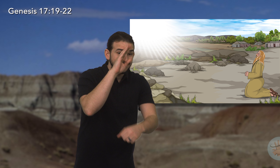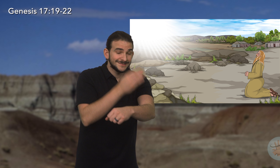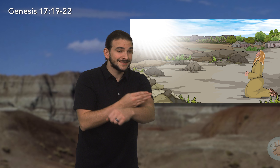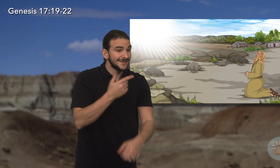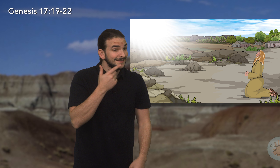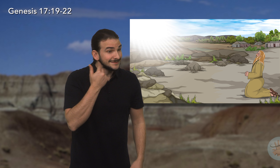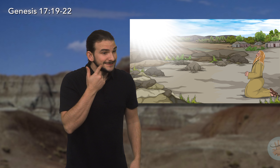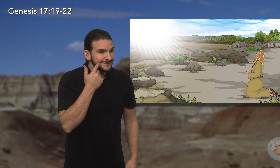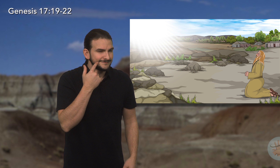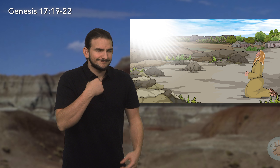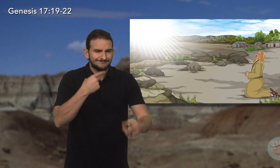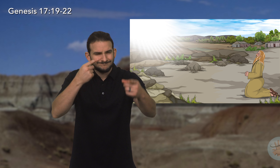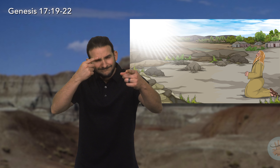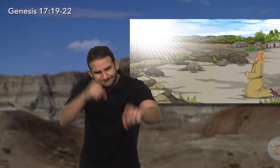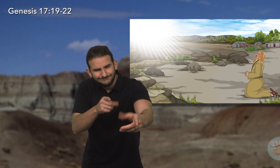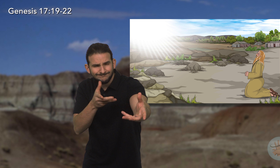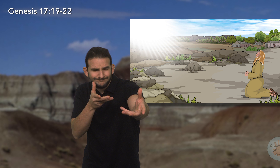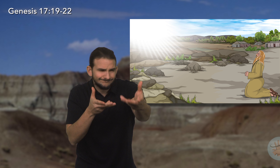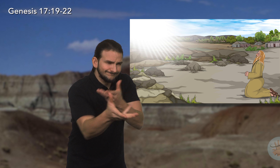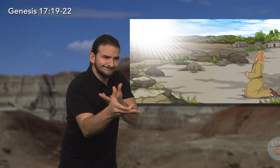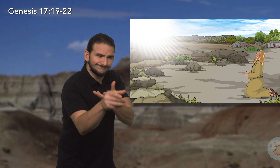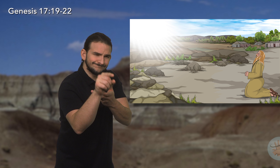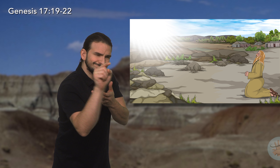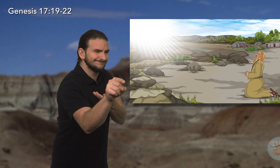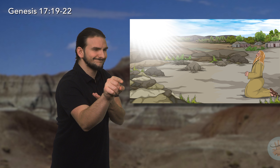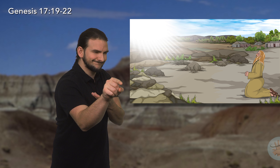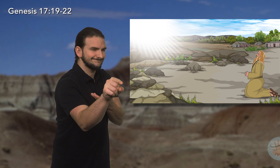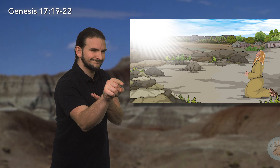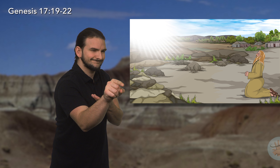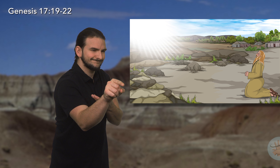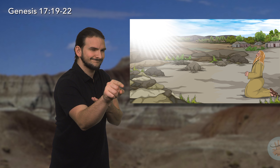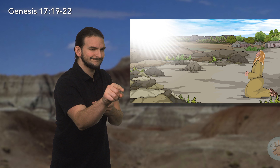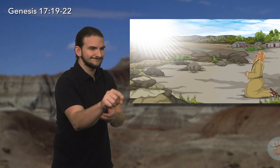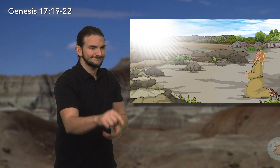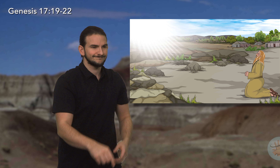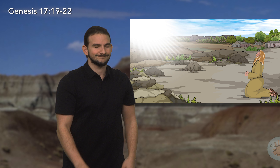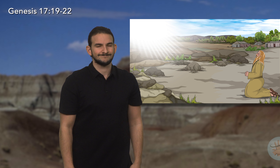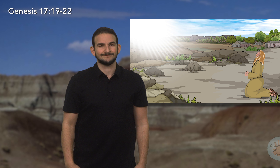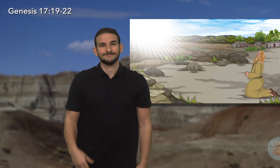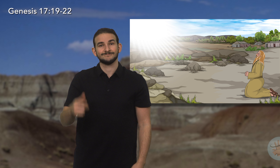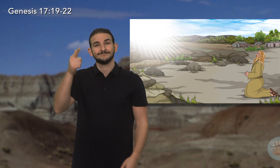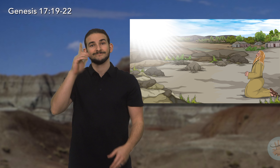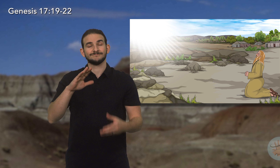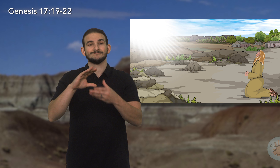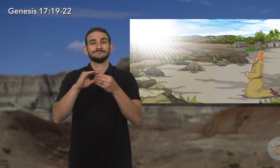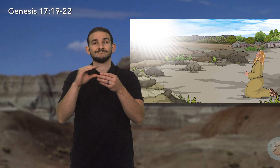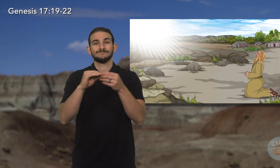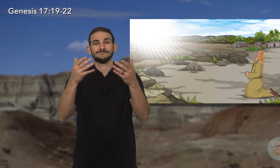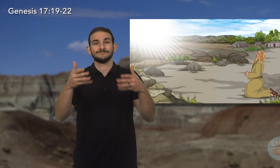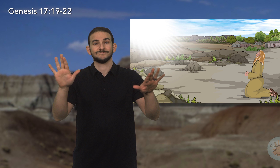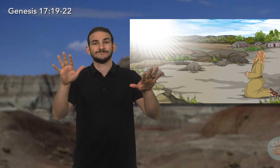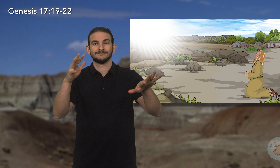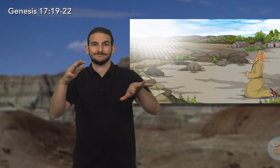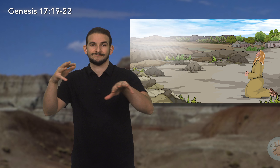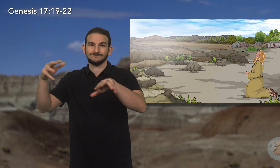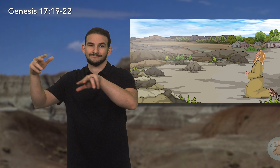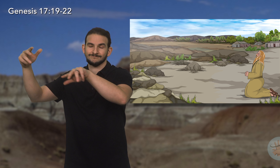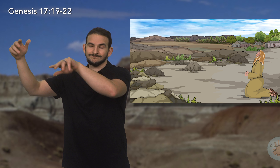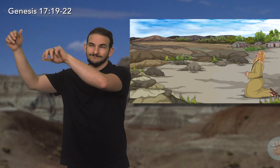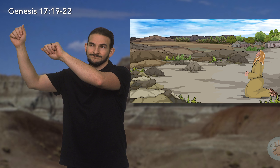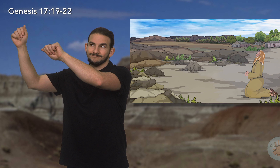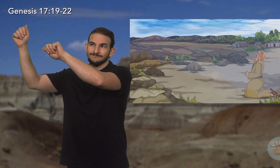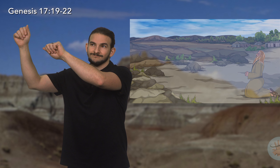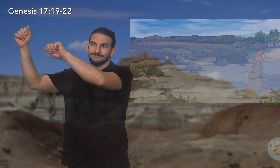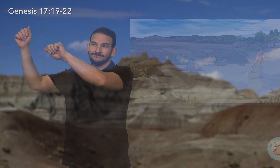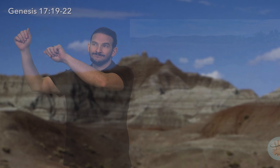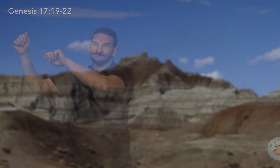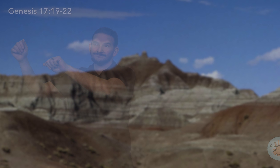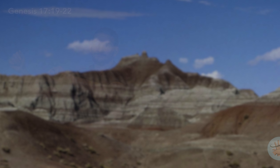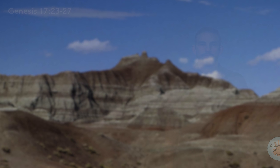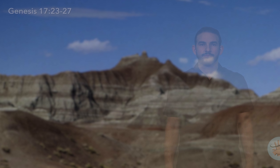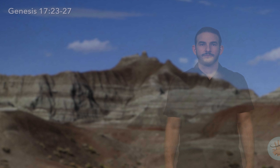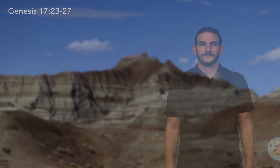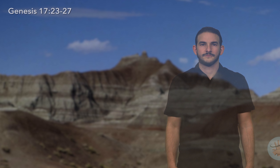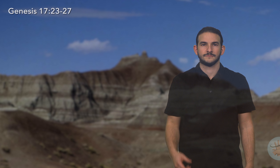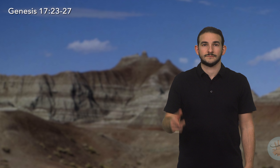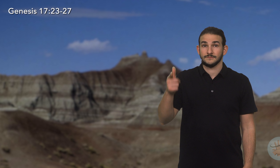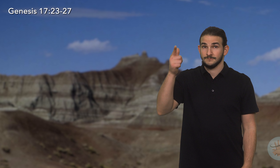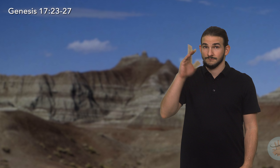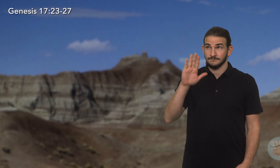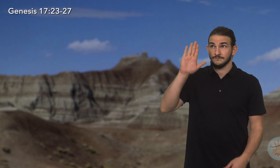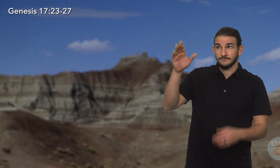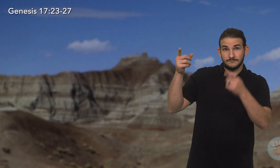When He had finished speaking with Abraham, God went up from him.